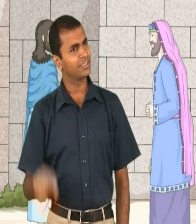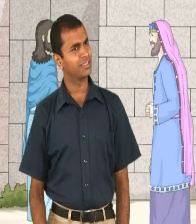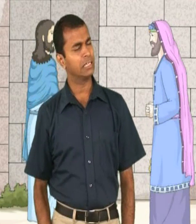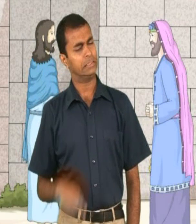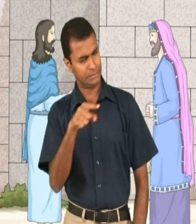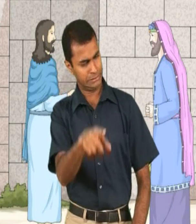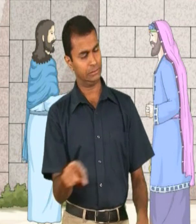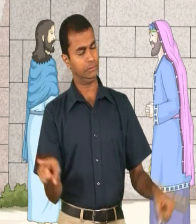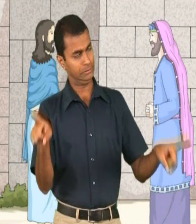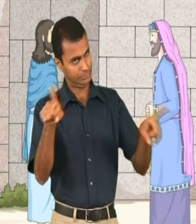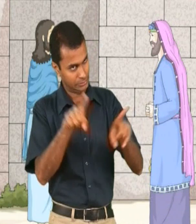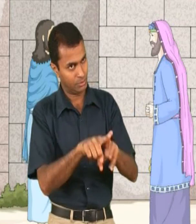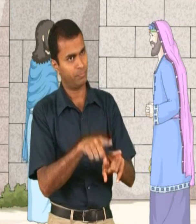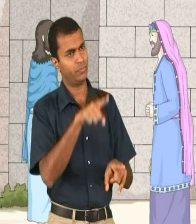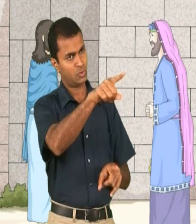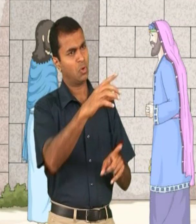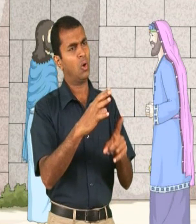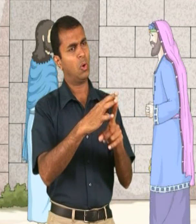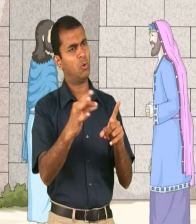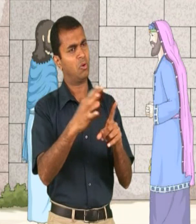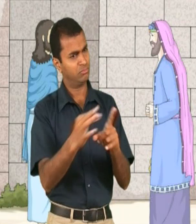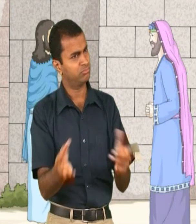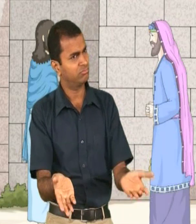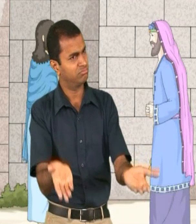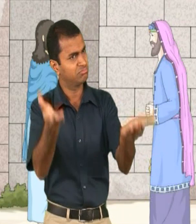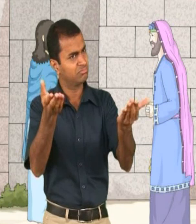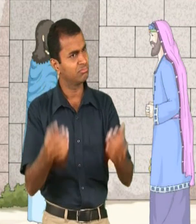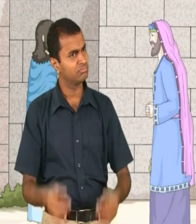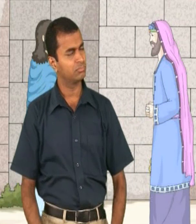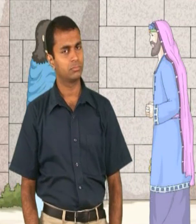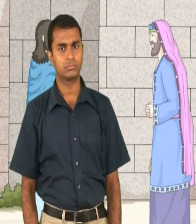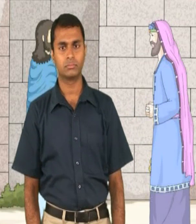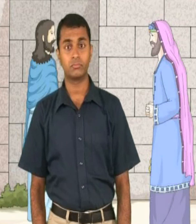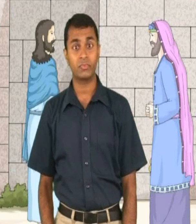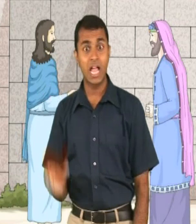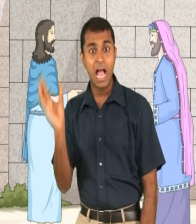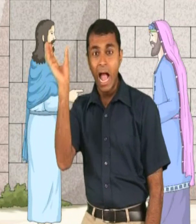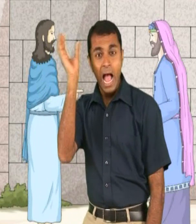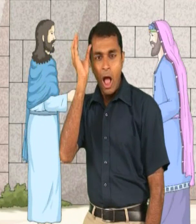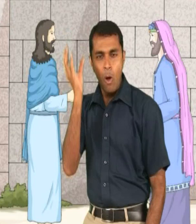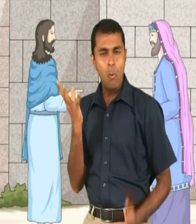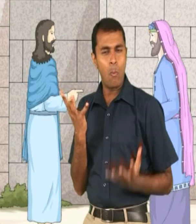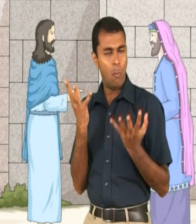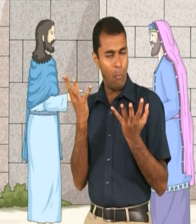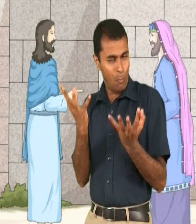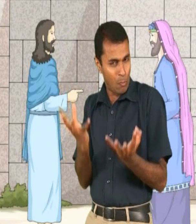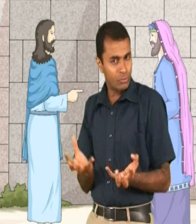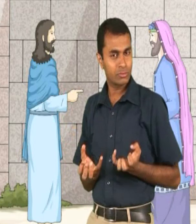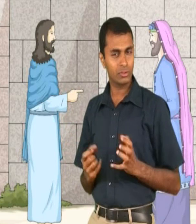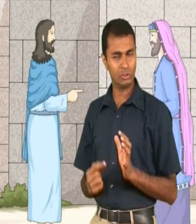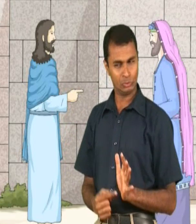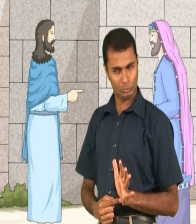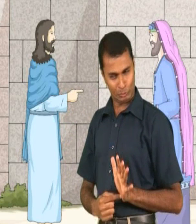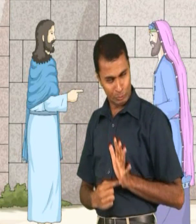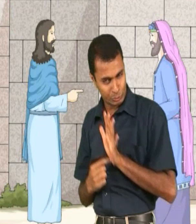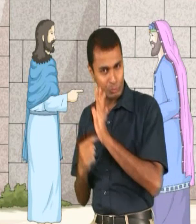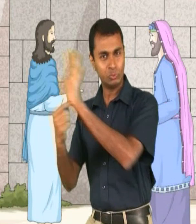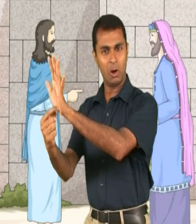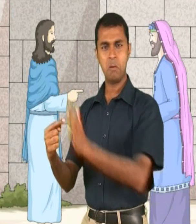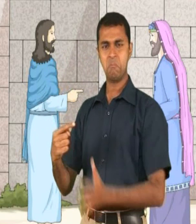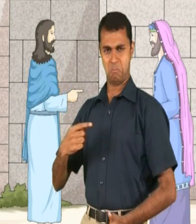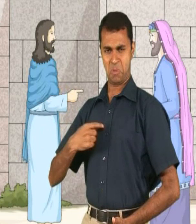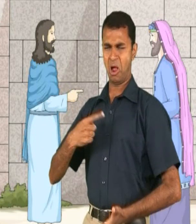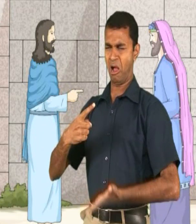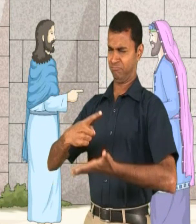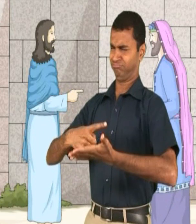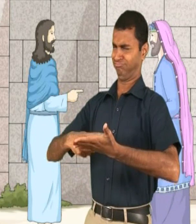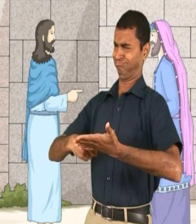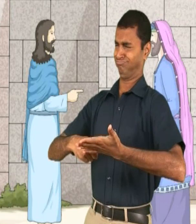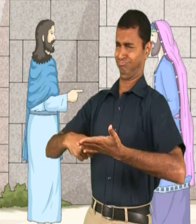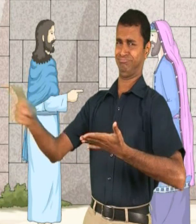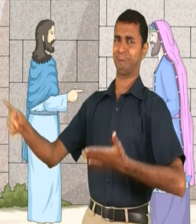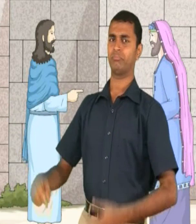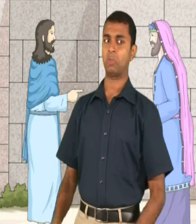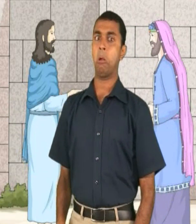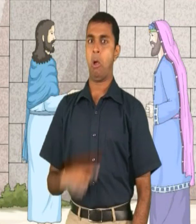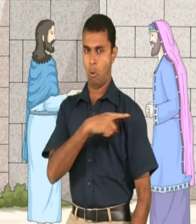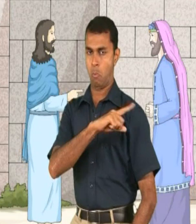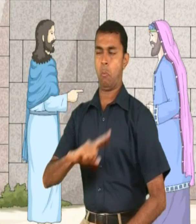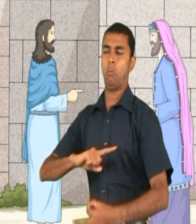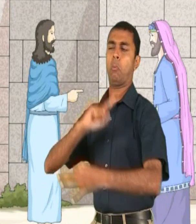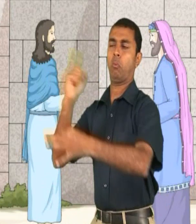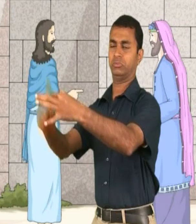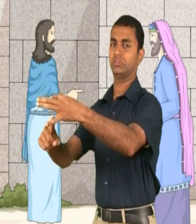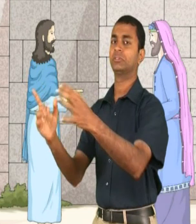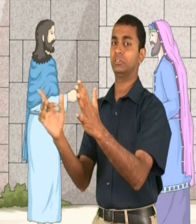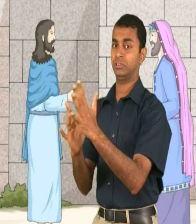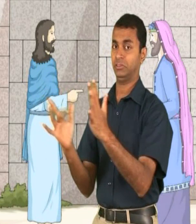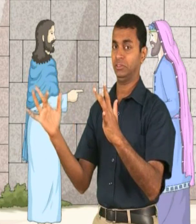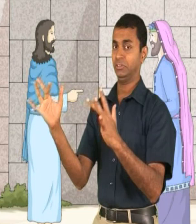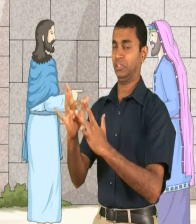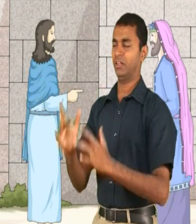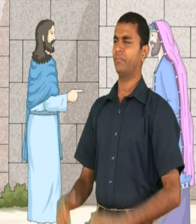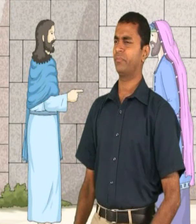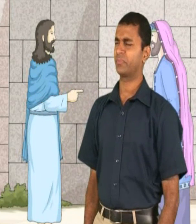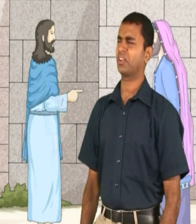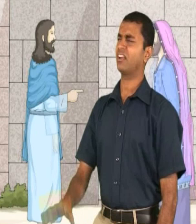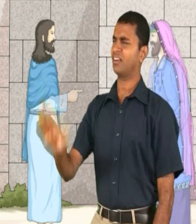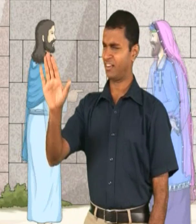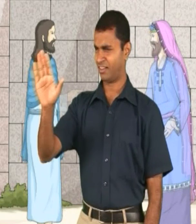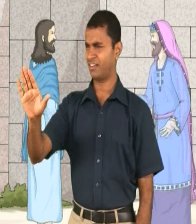“Do this and you will live.”